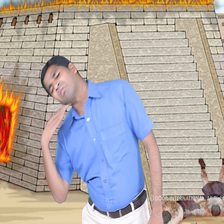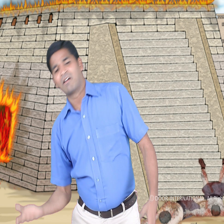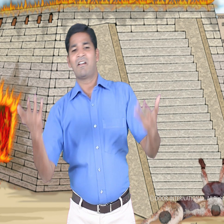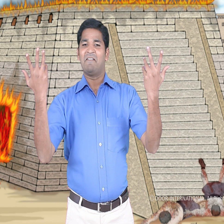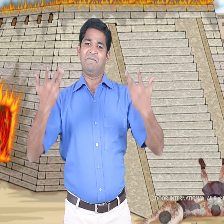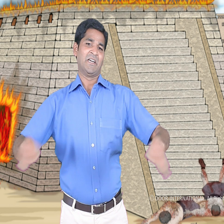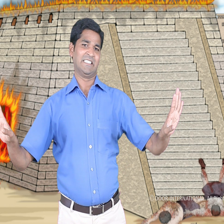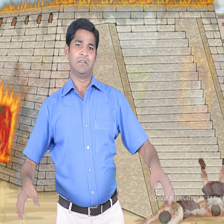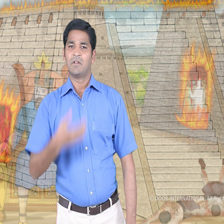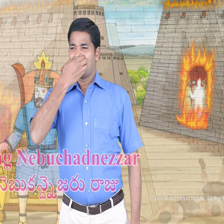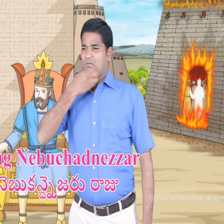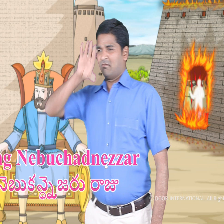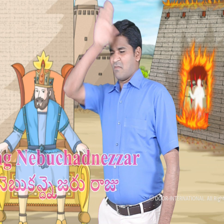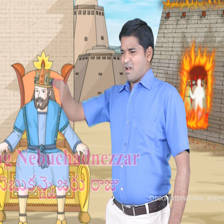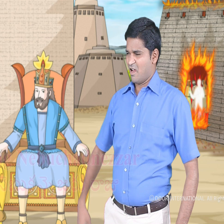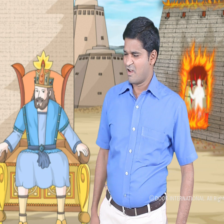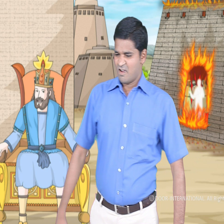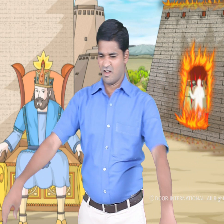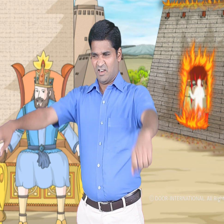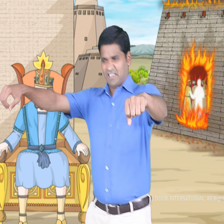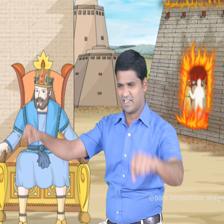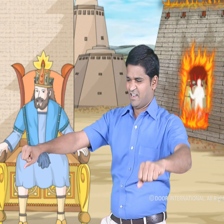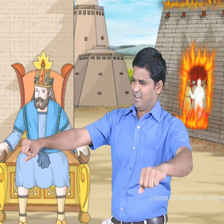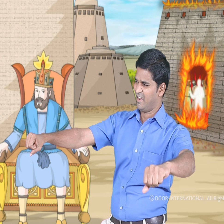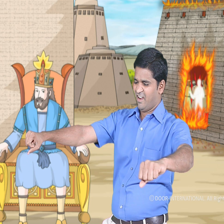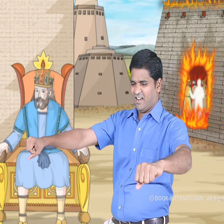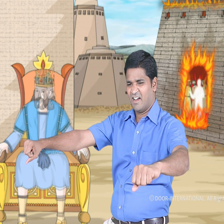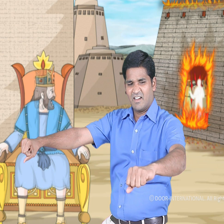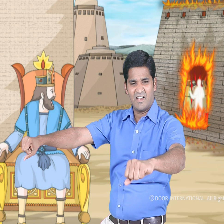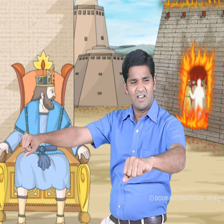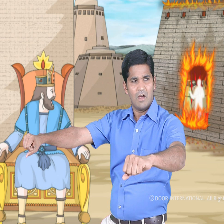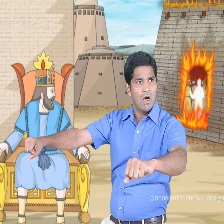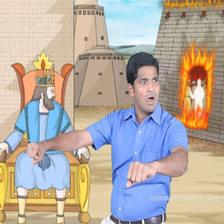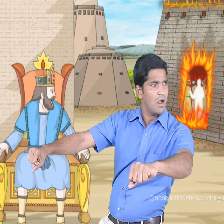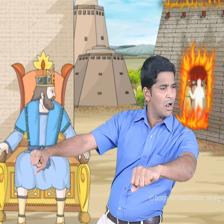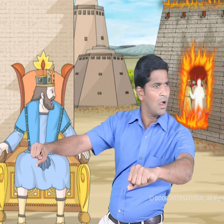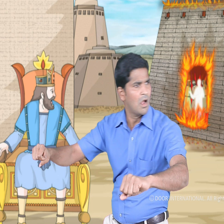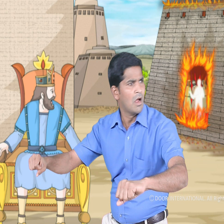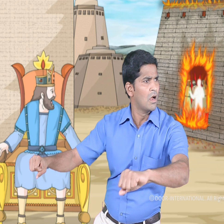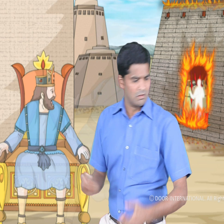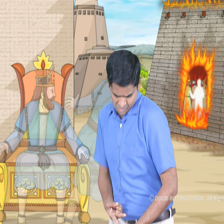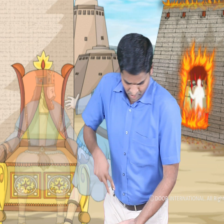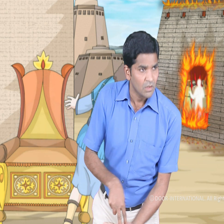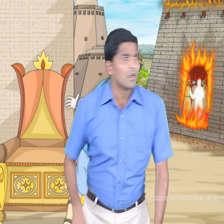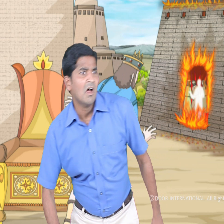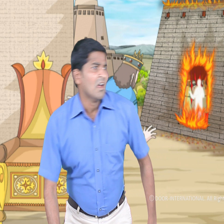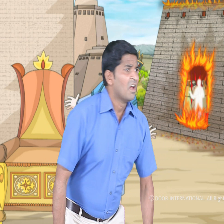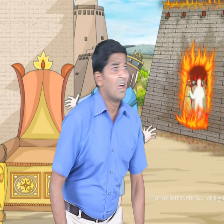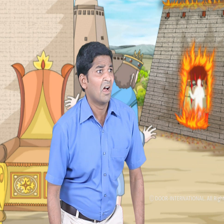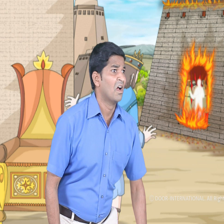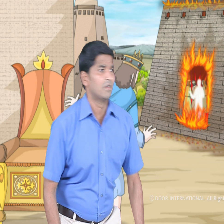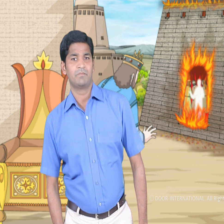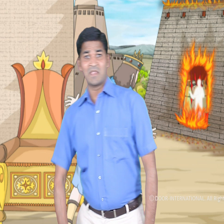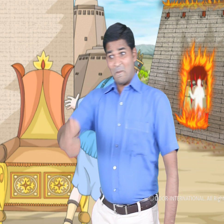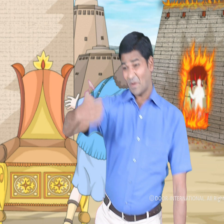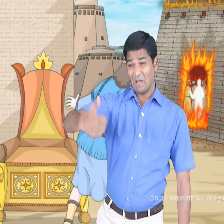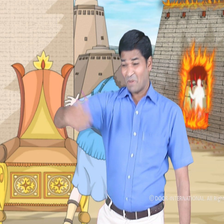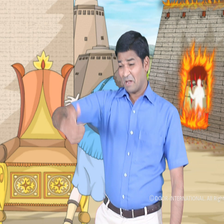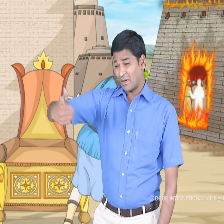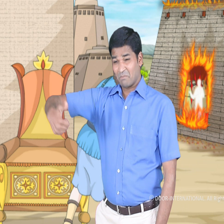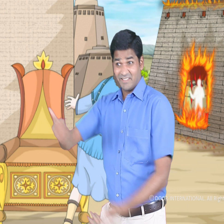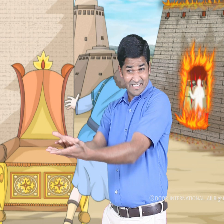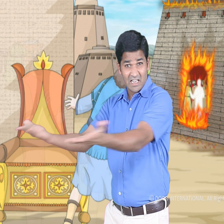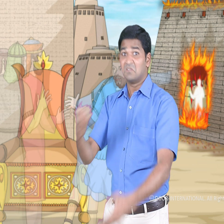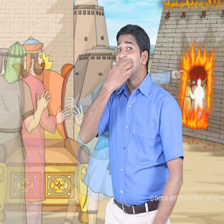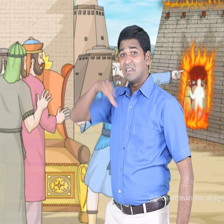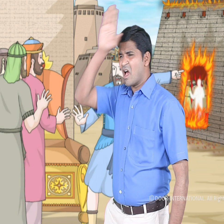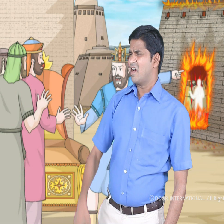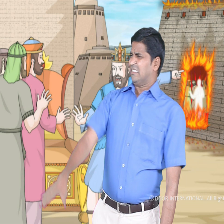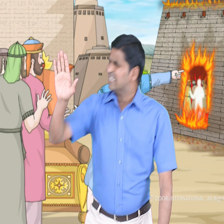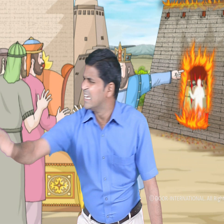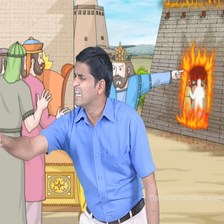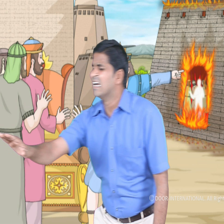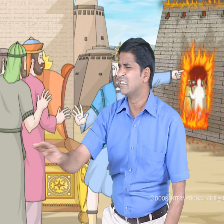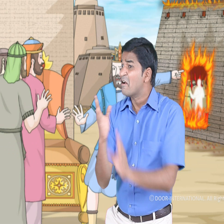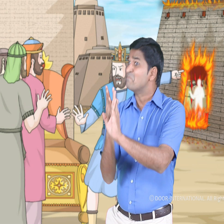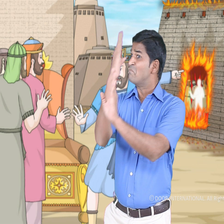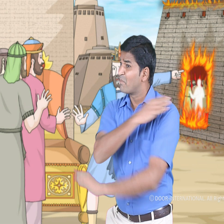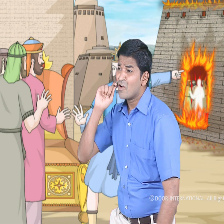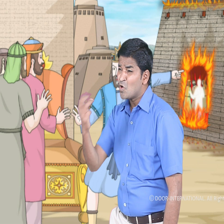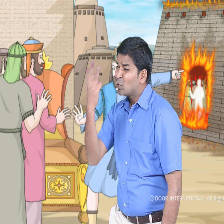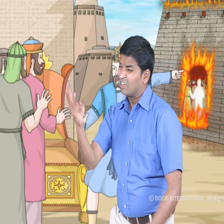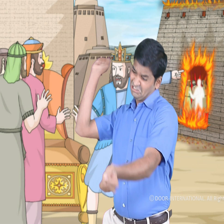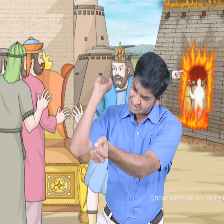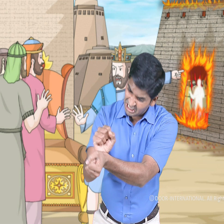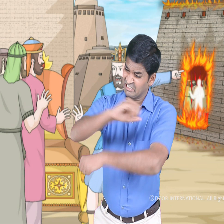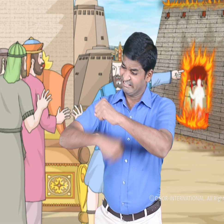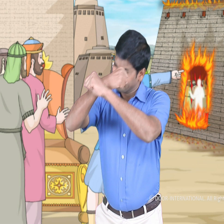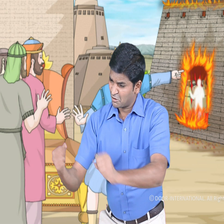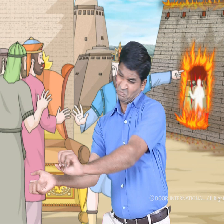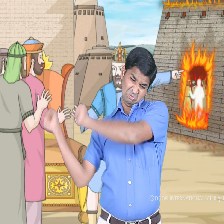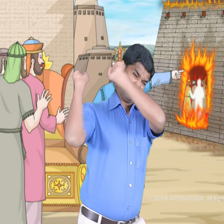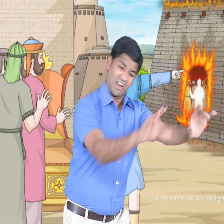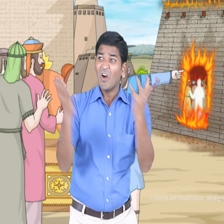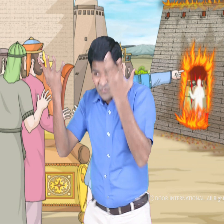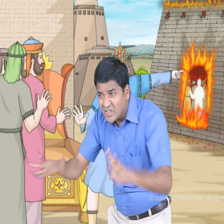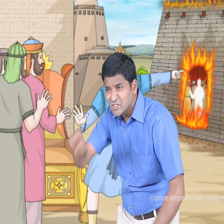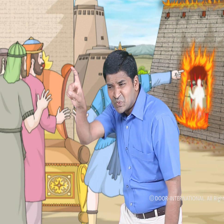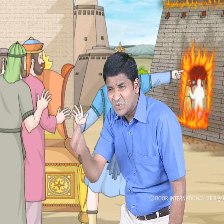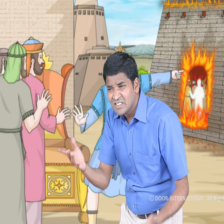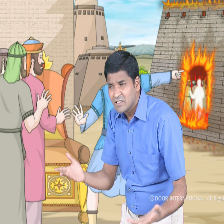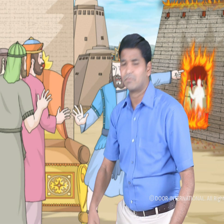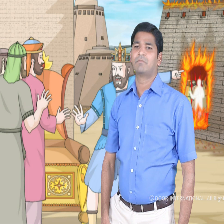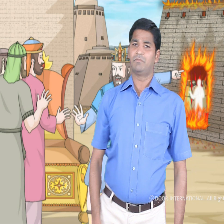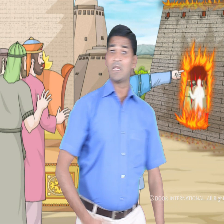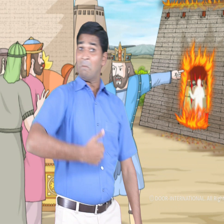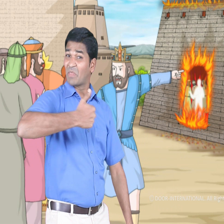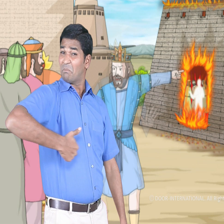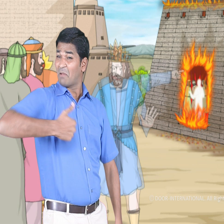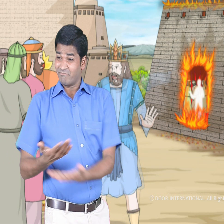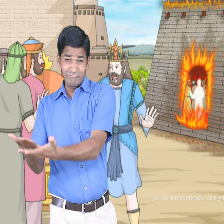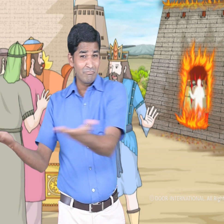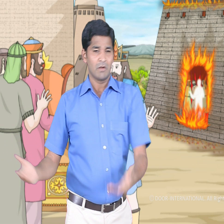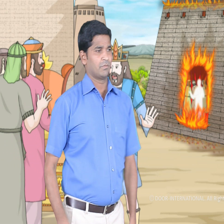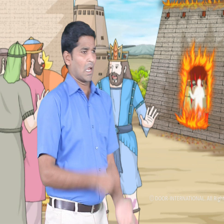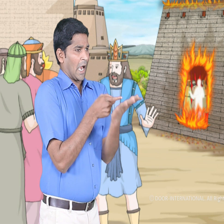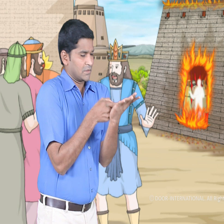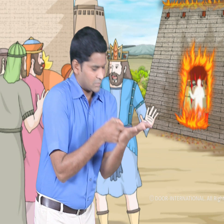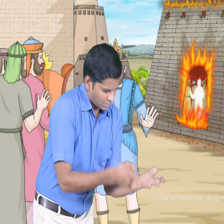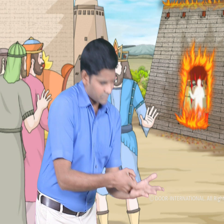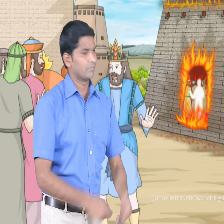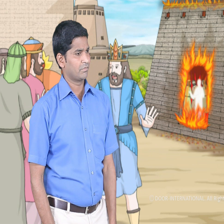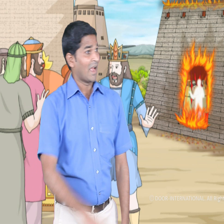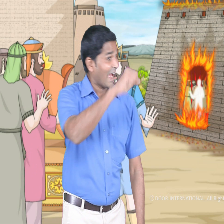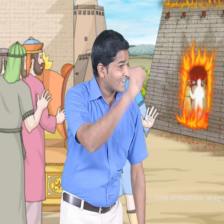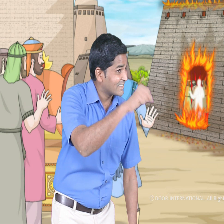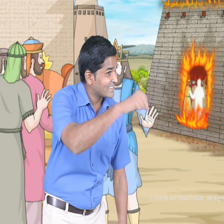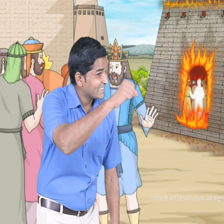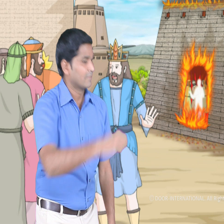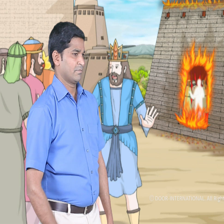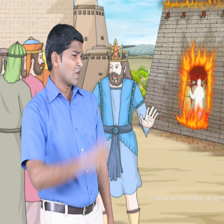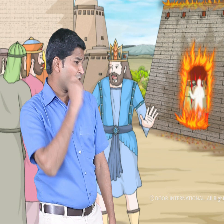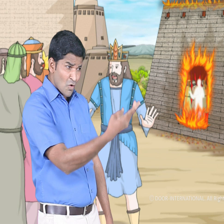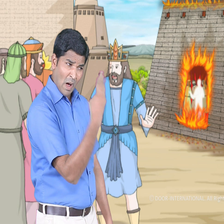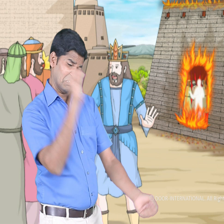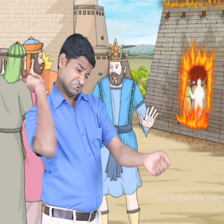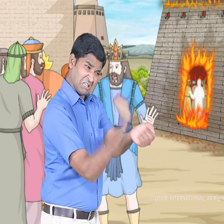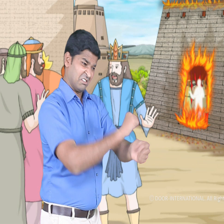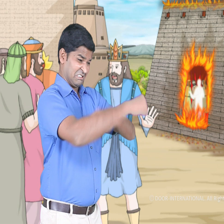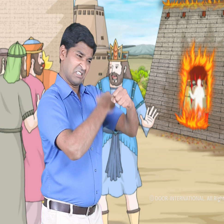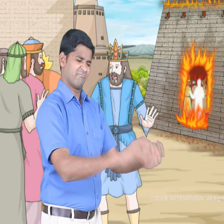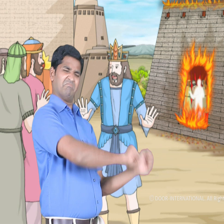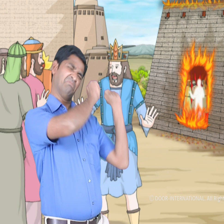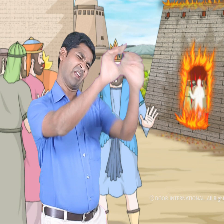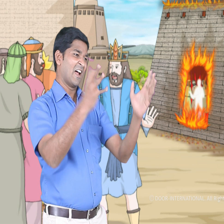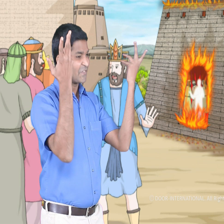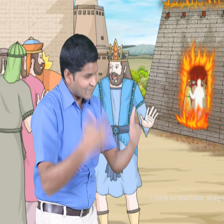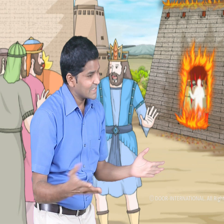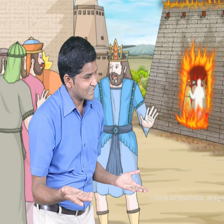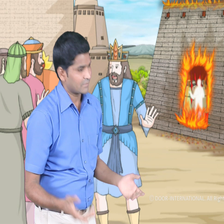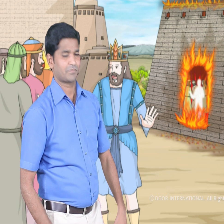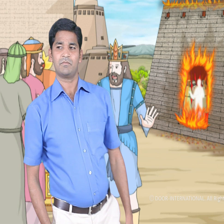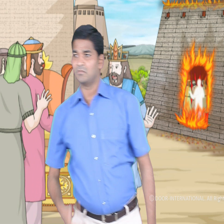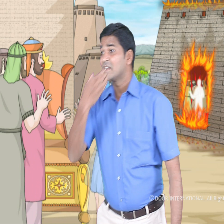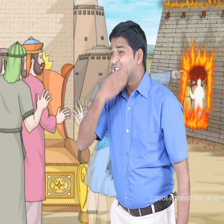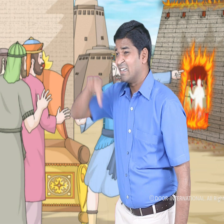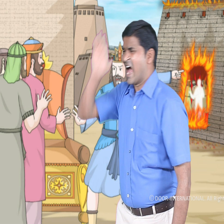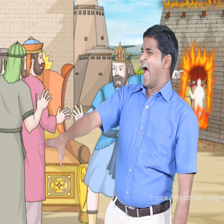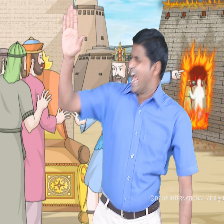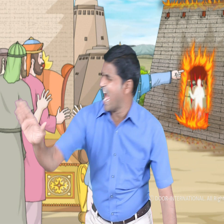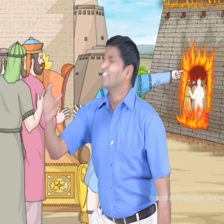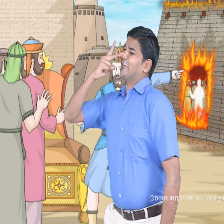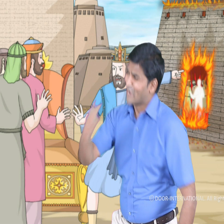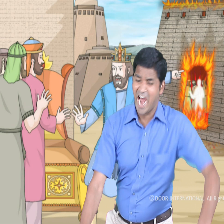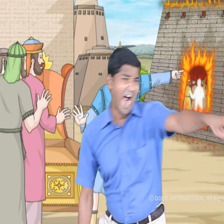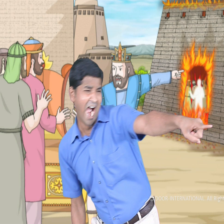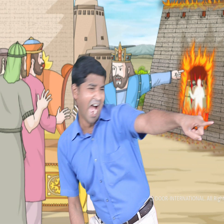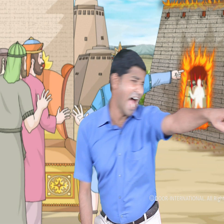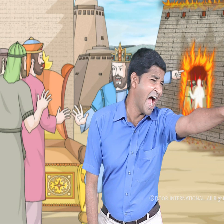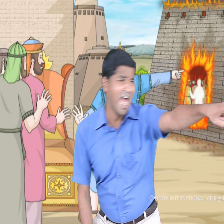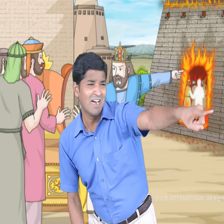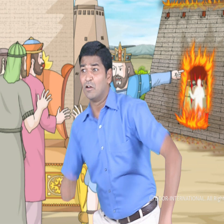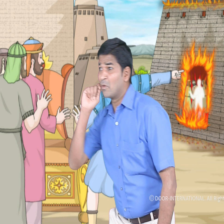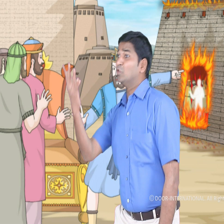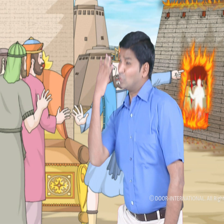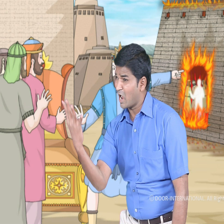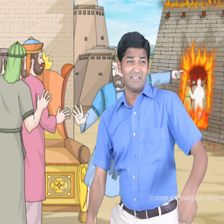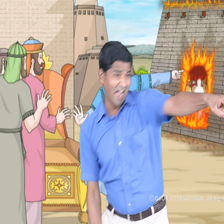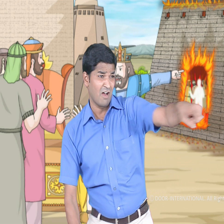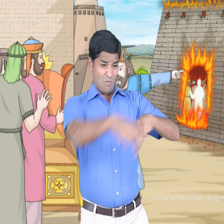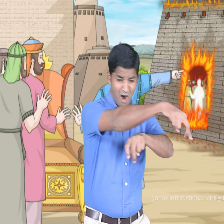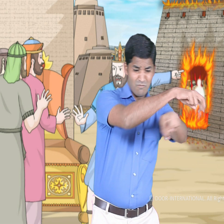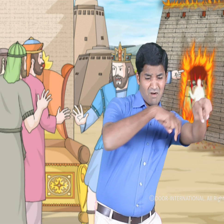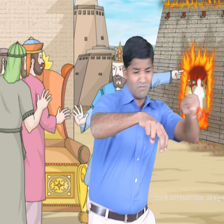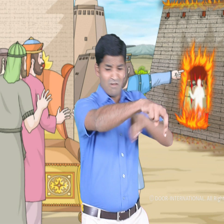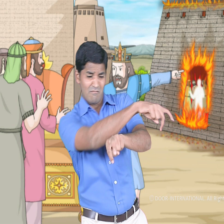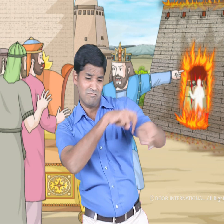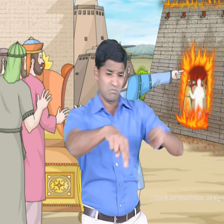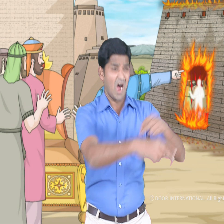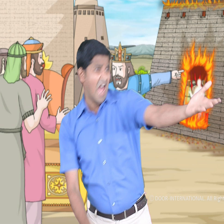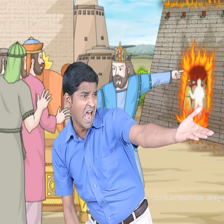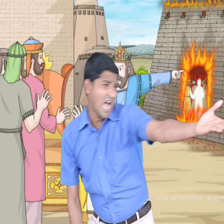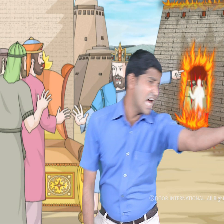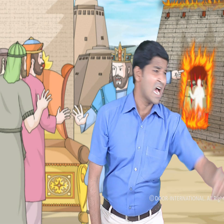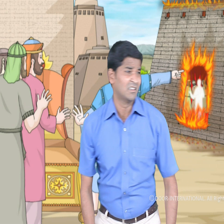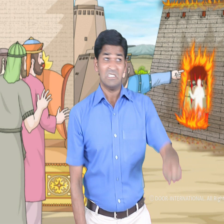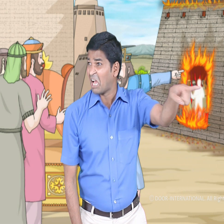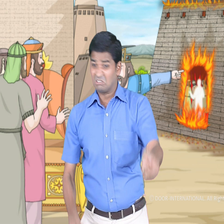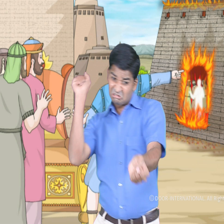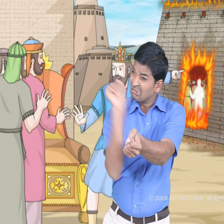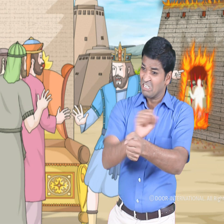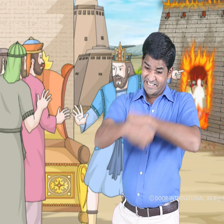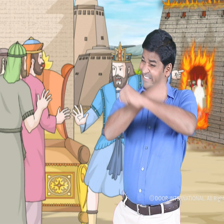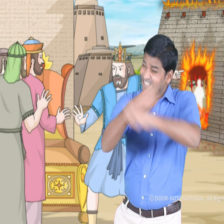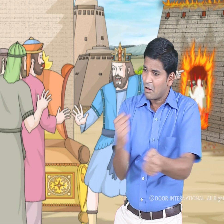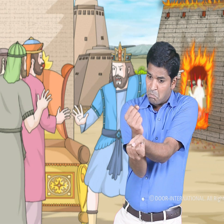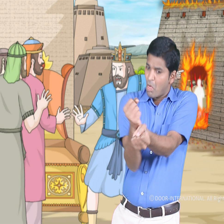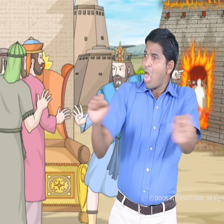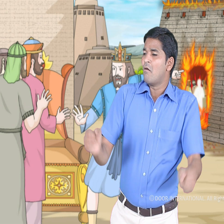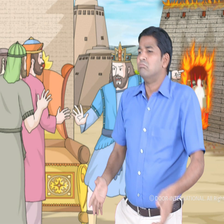Suddenly King Nebuchadnezzar jumped up in amazement and asked his advisers, “Did we not throw three men, firmly bound, into the fire?”